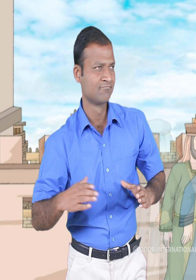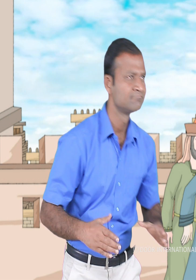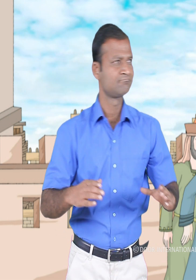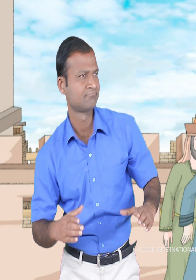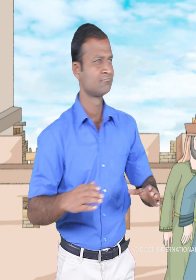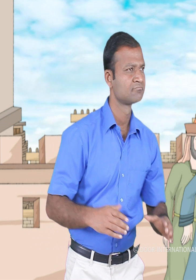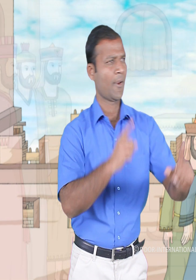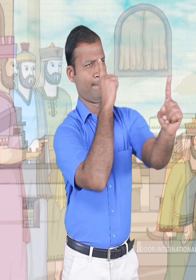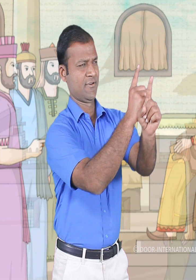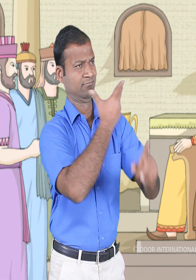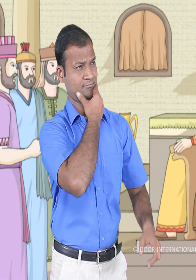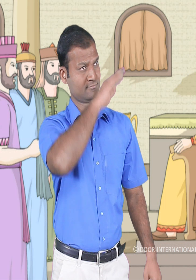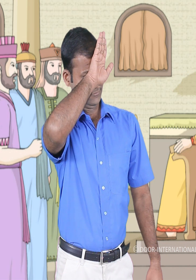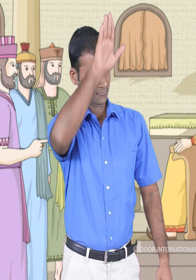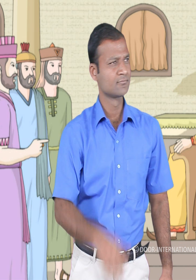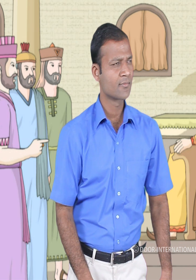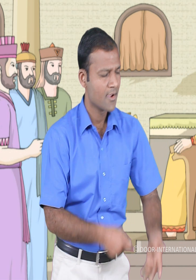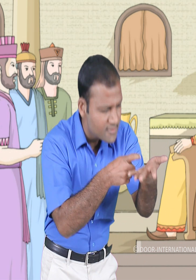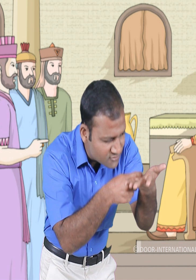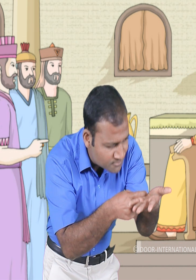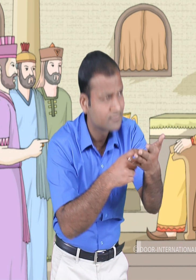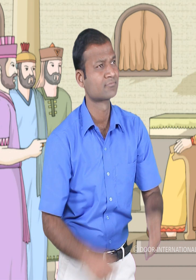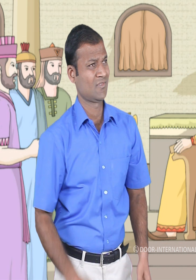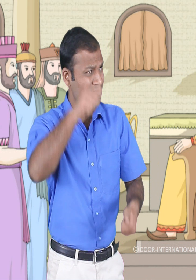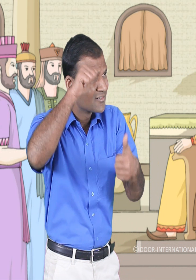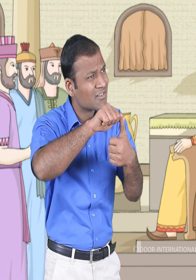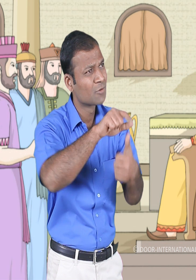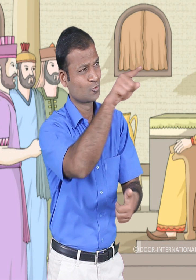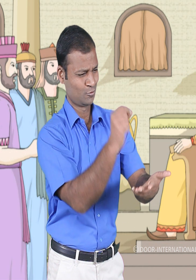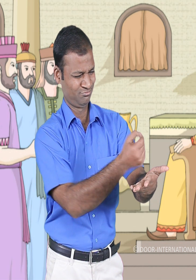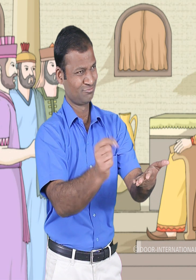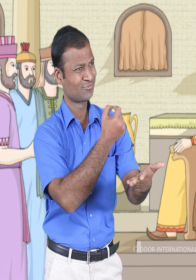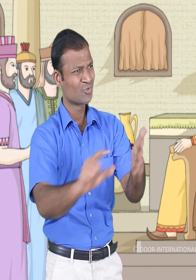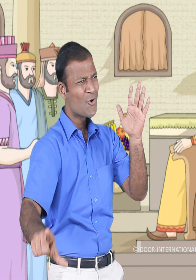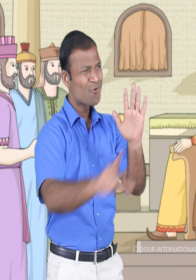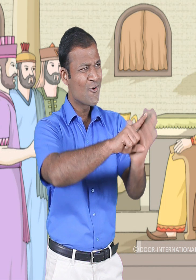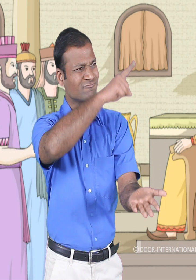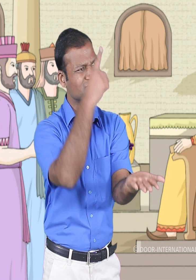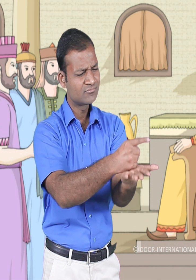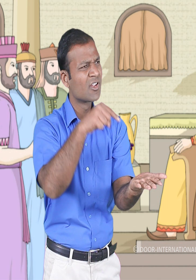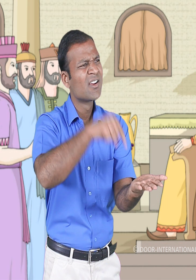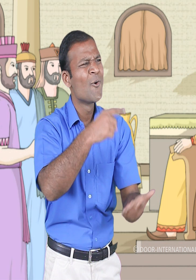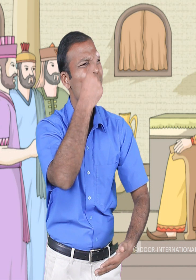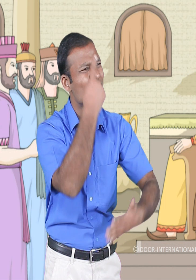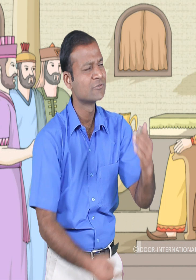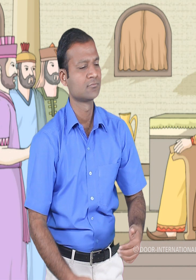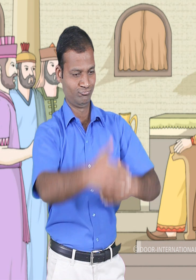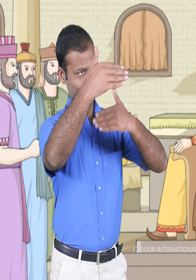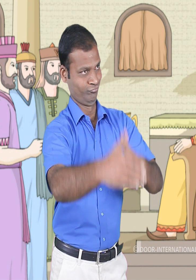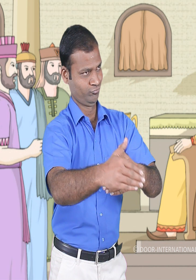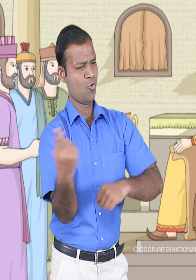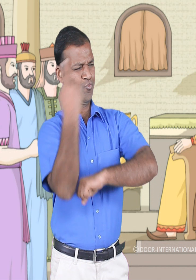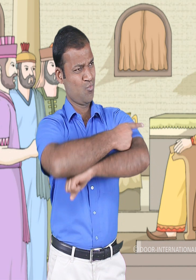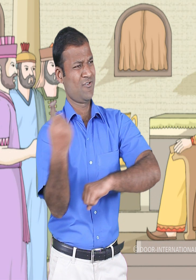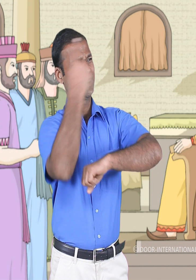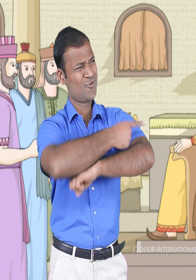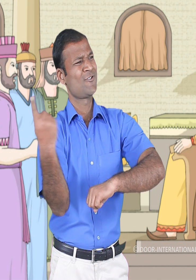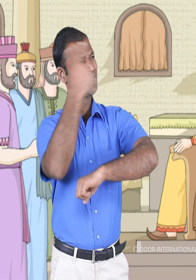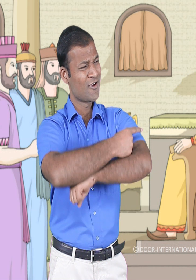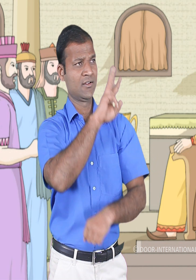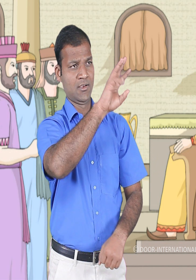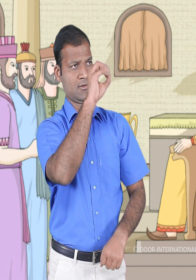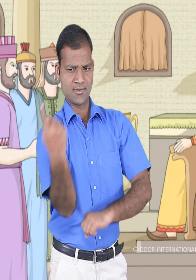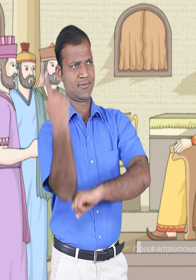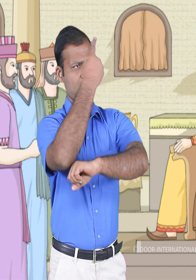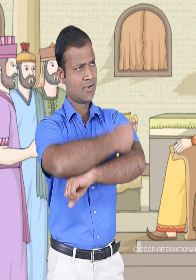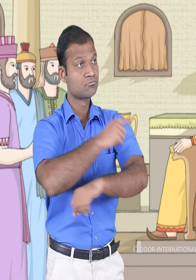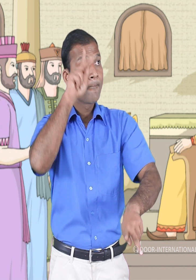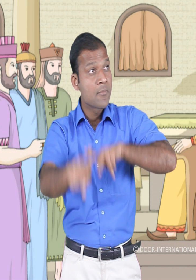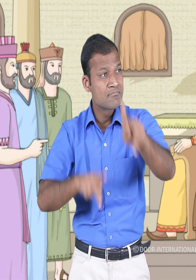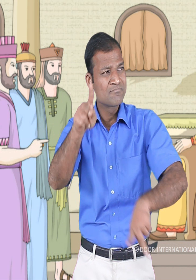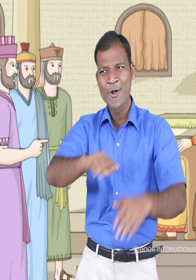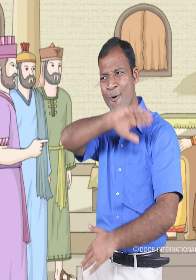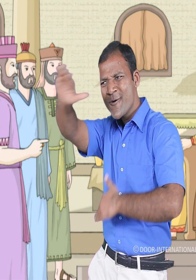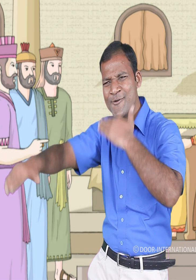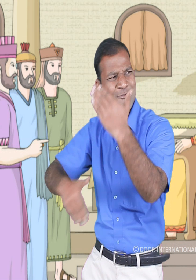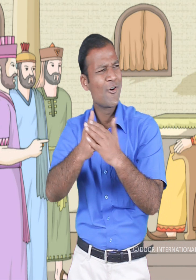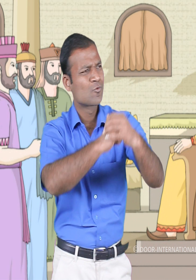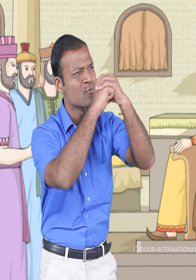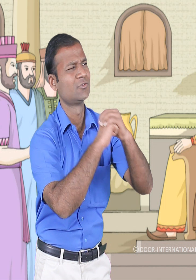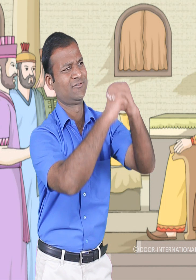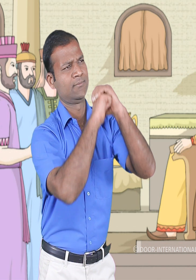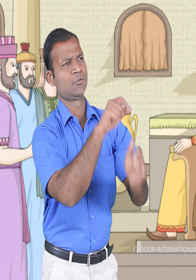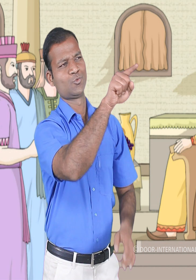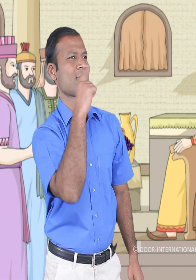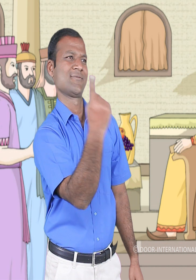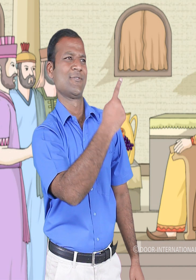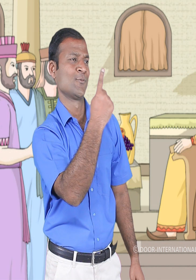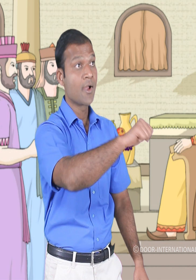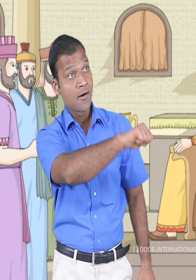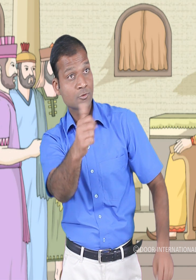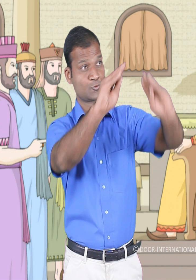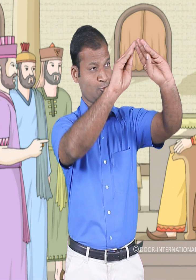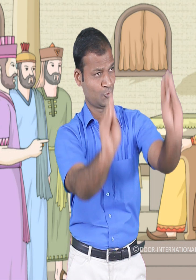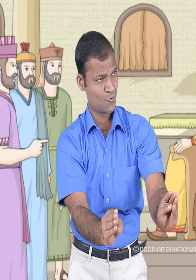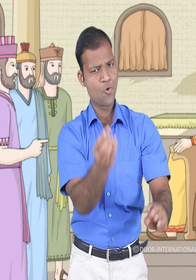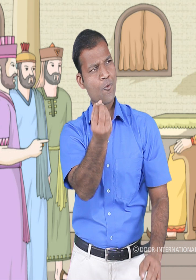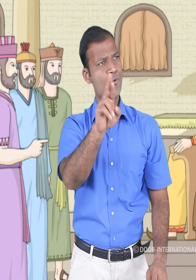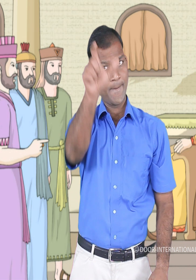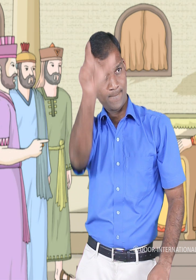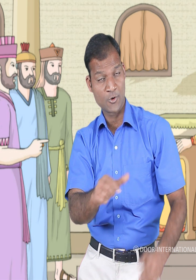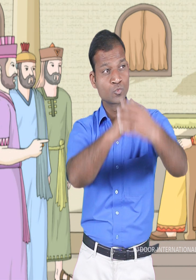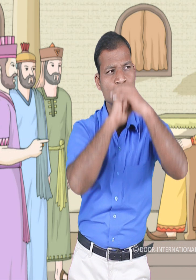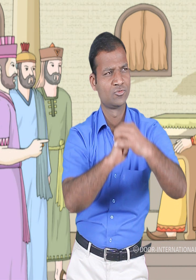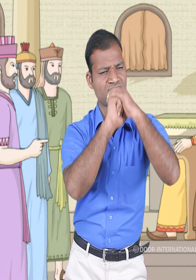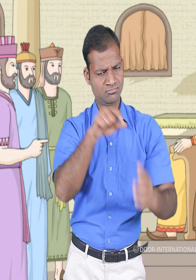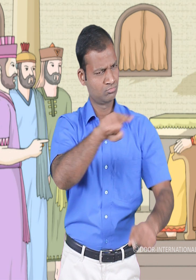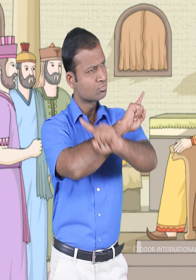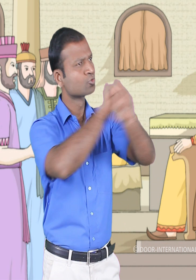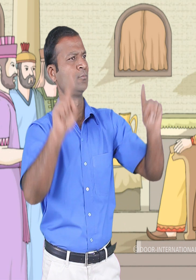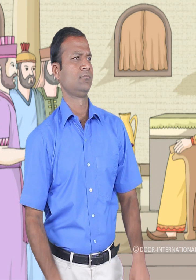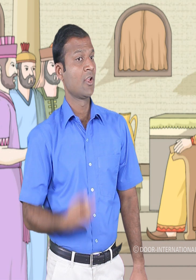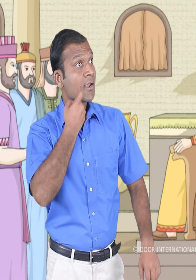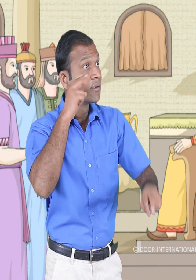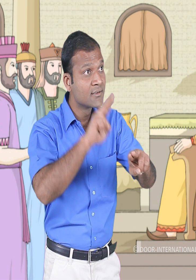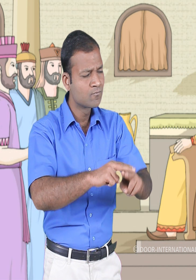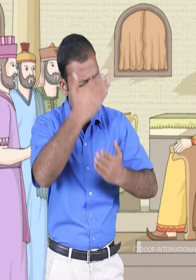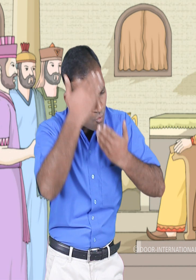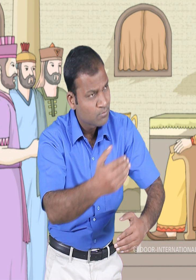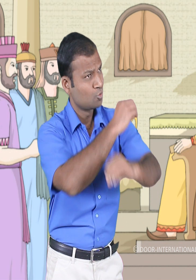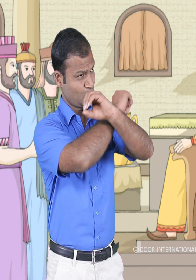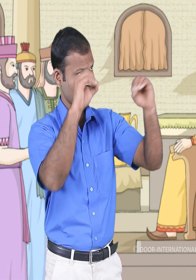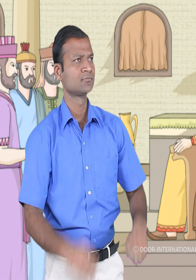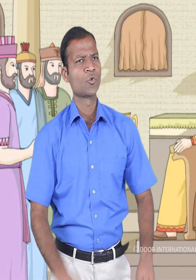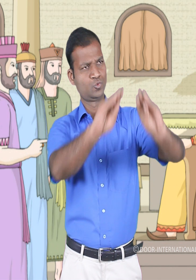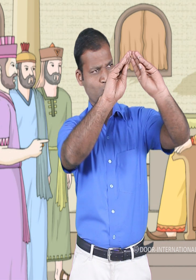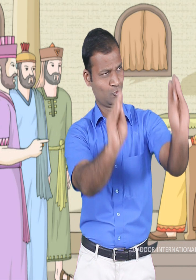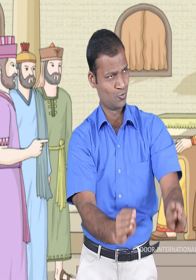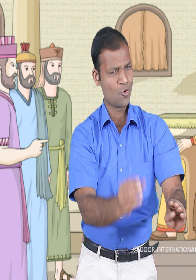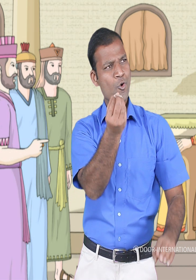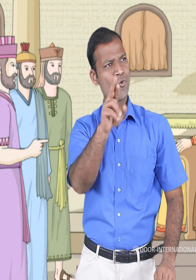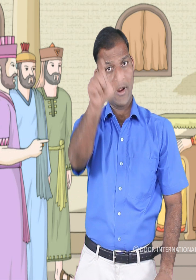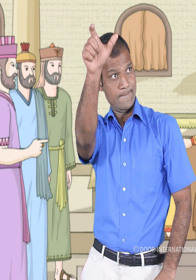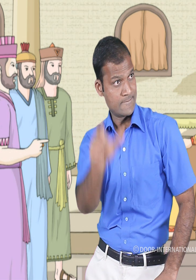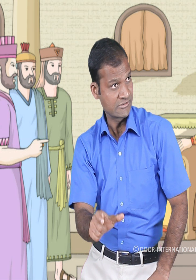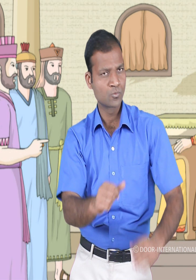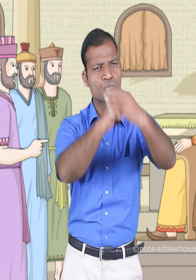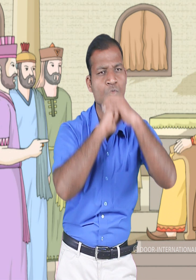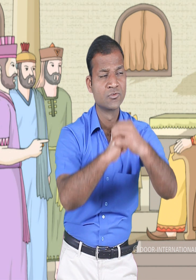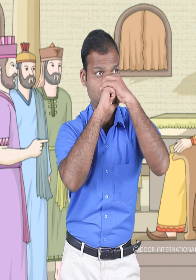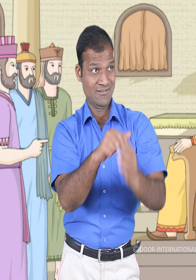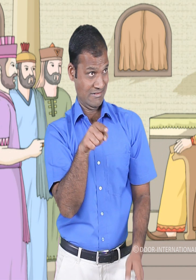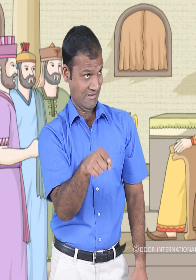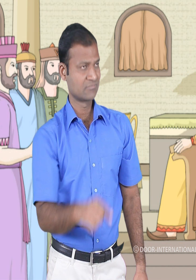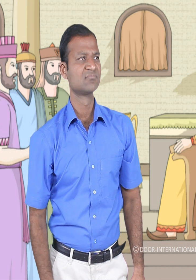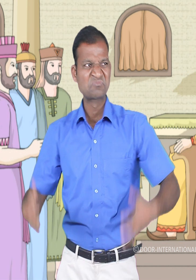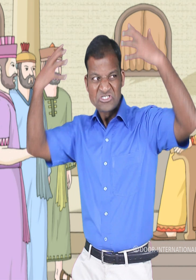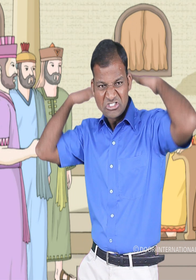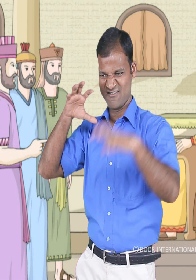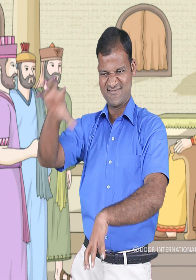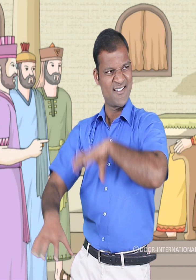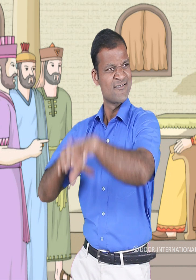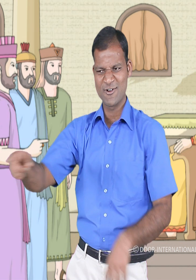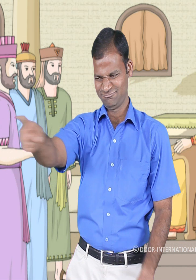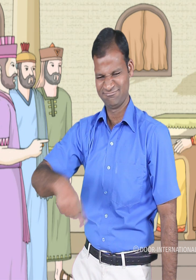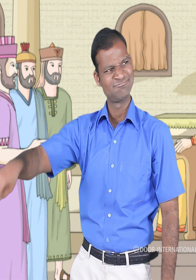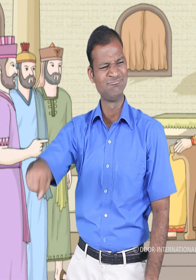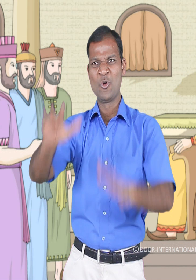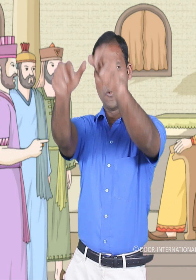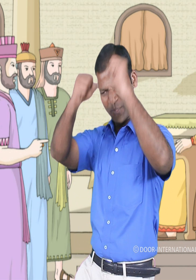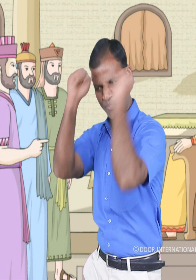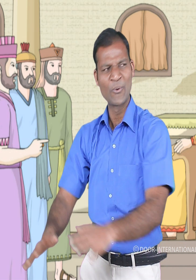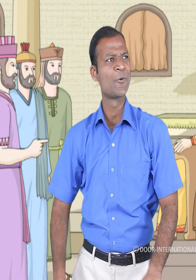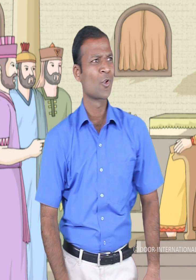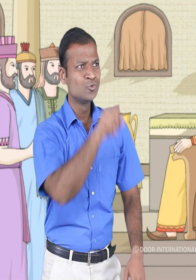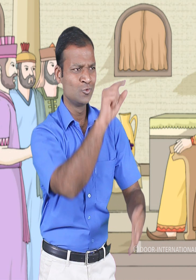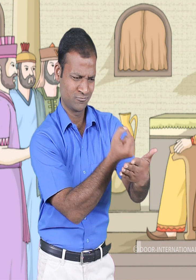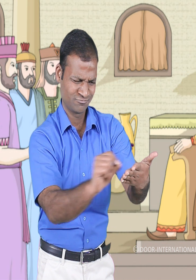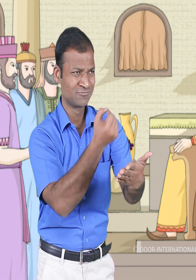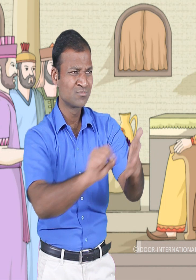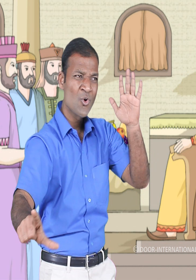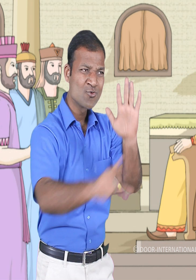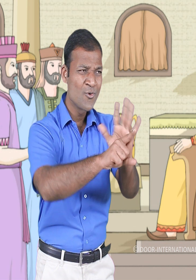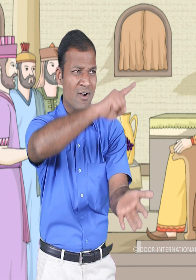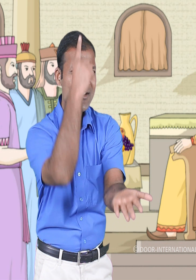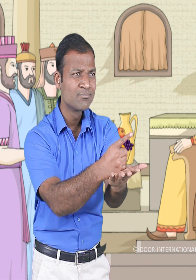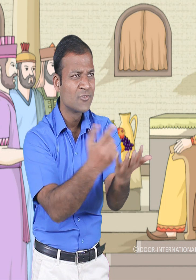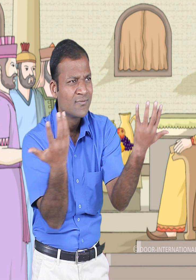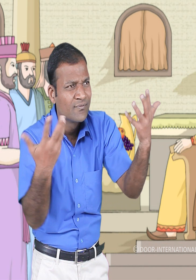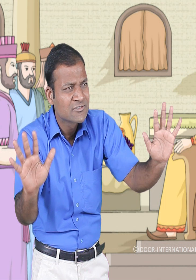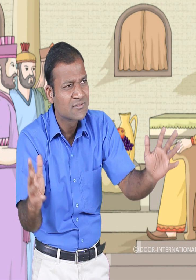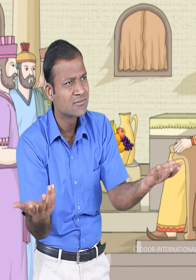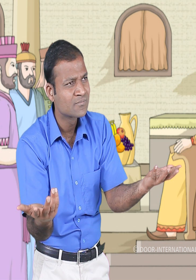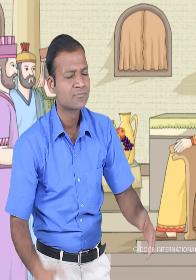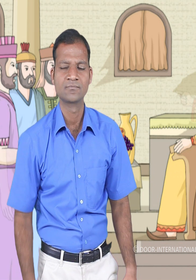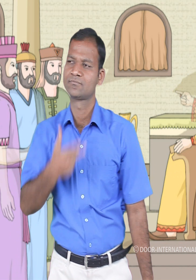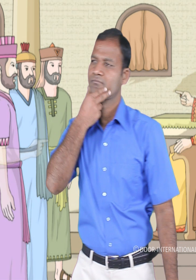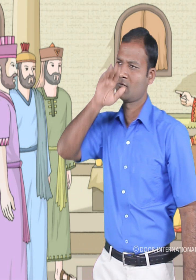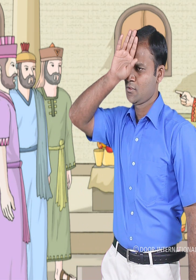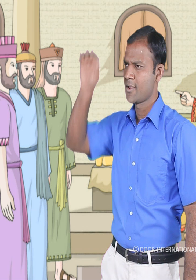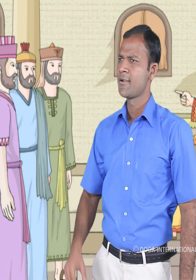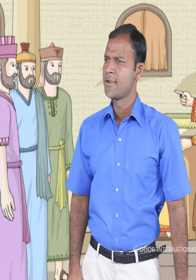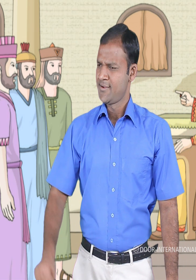So they approached the king and asked about his royal decree: “Did you not sign a decree that for thirty days any man who petitions any god or man except you, O king, will be thrown into the den of lions?”